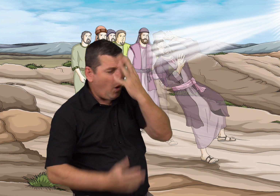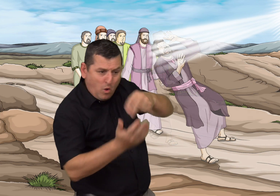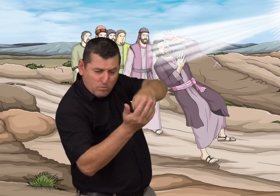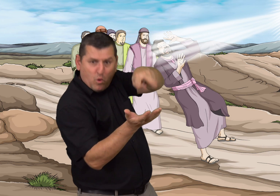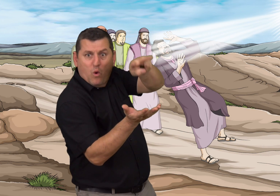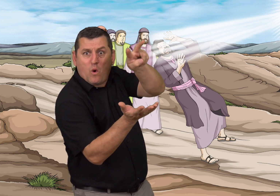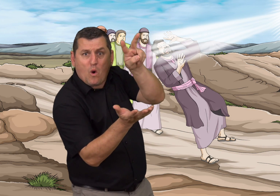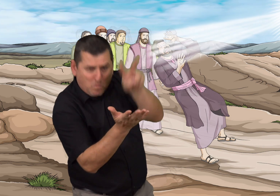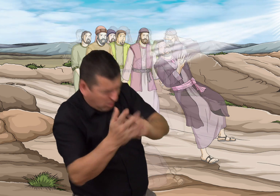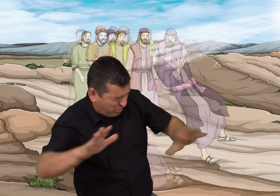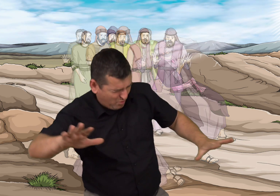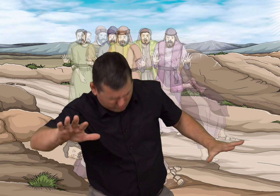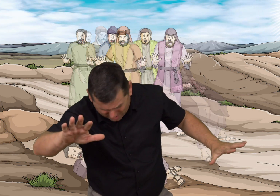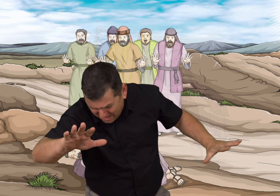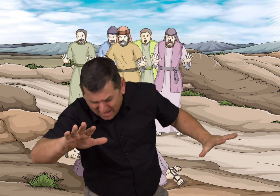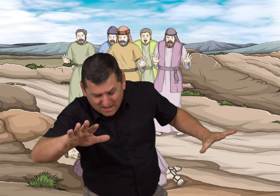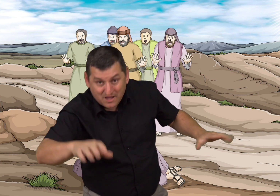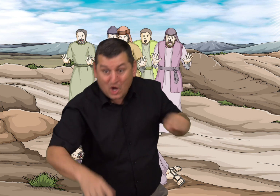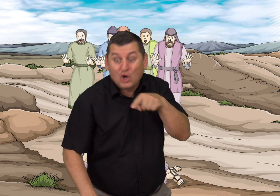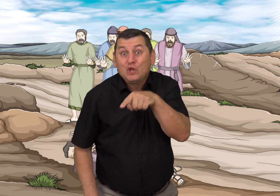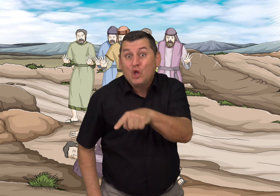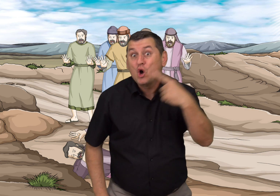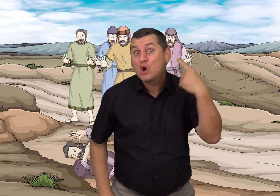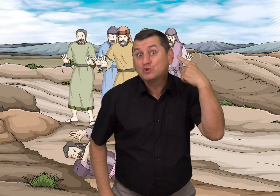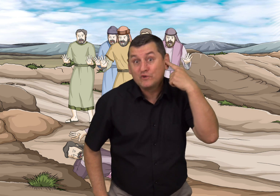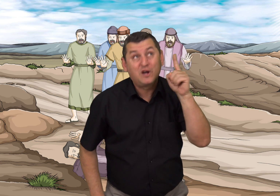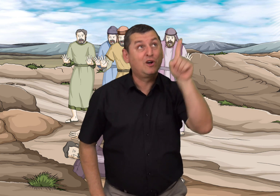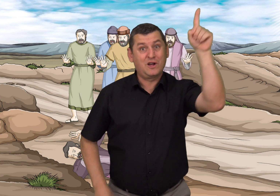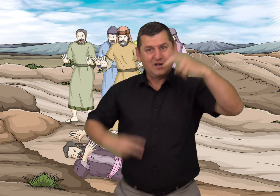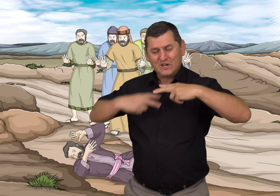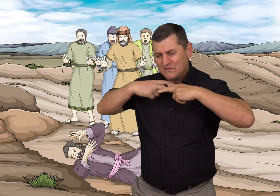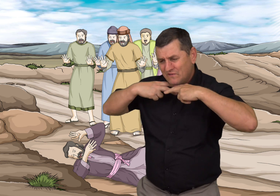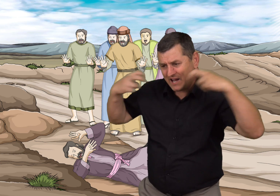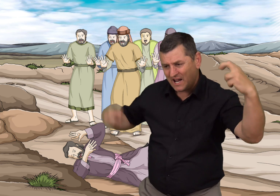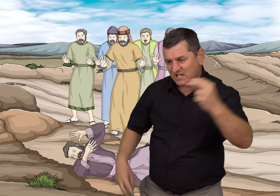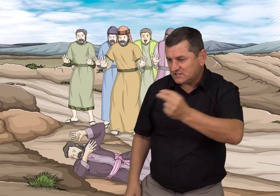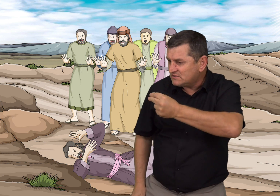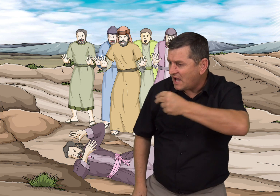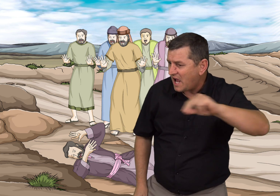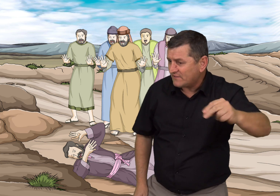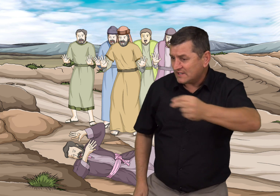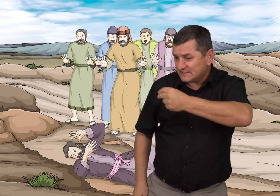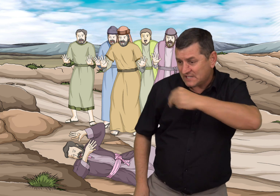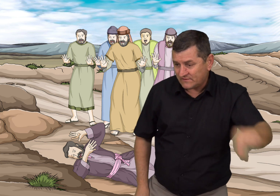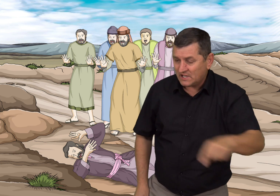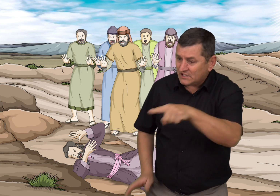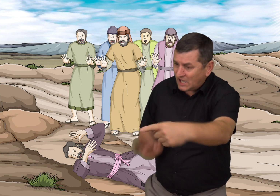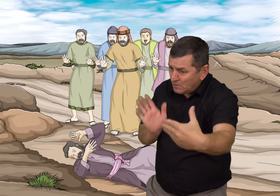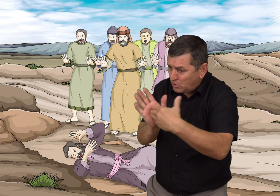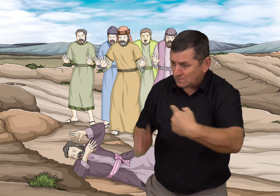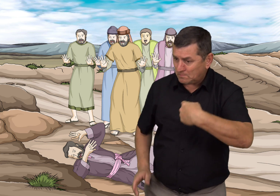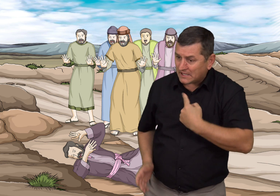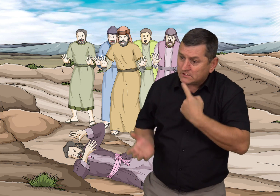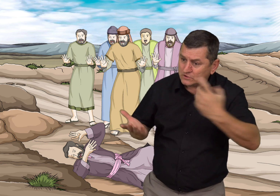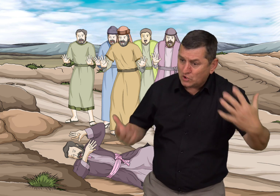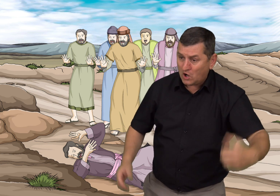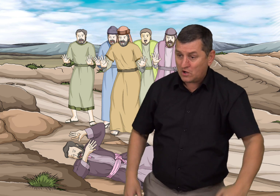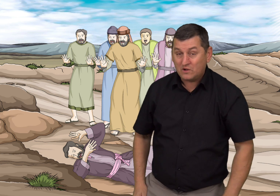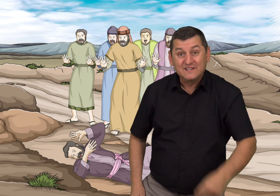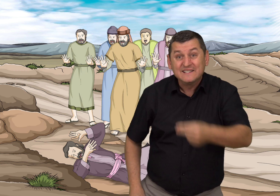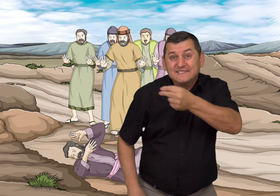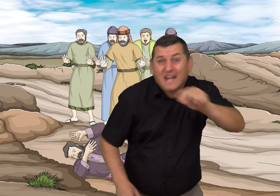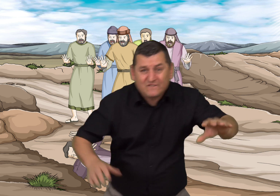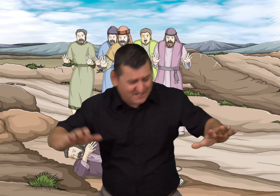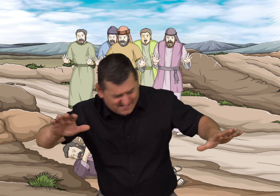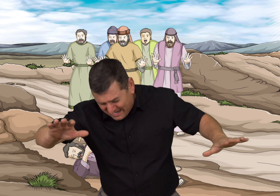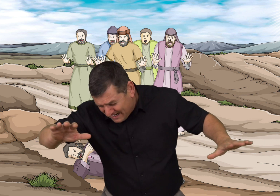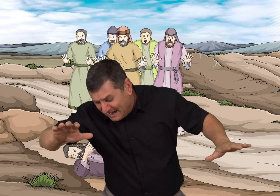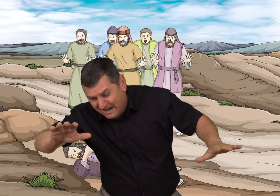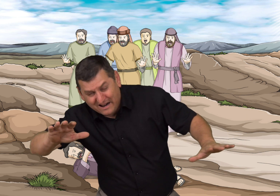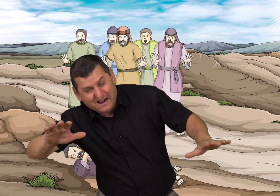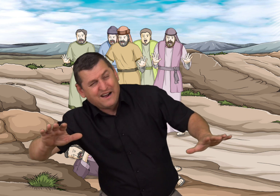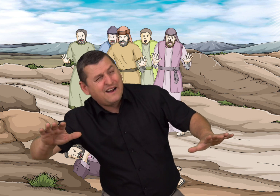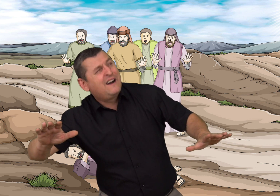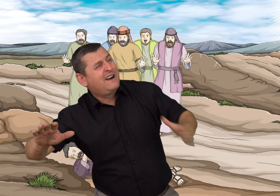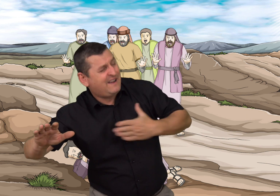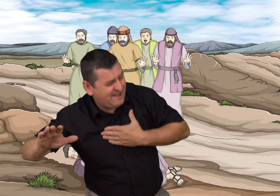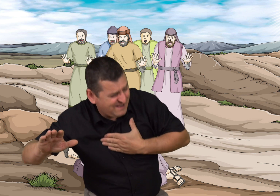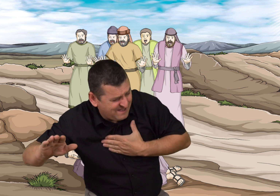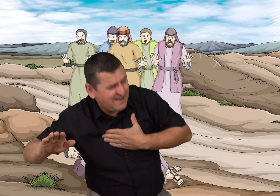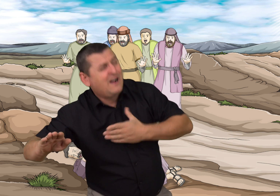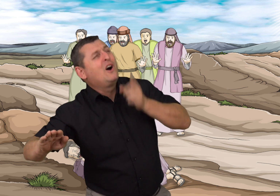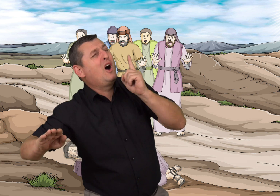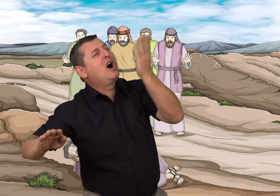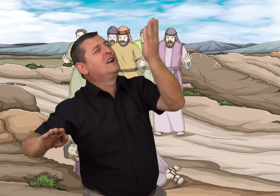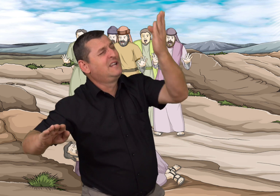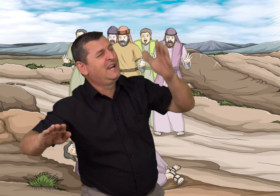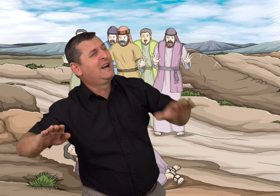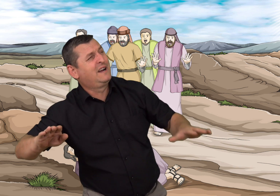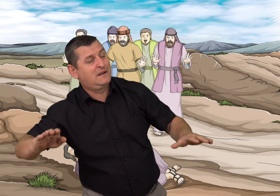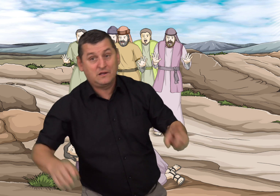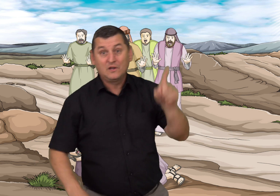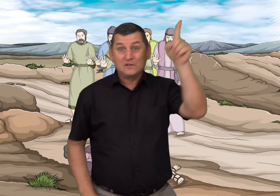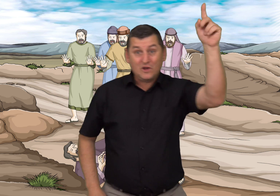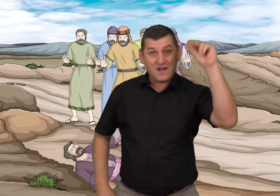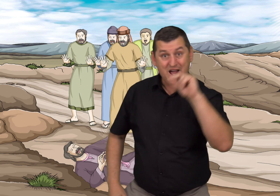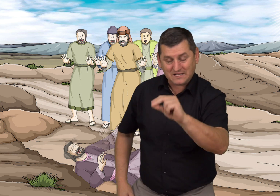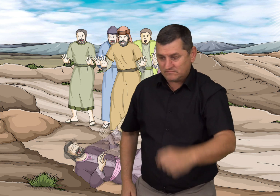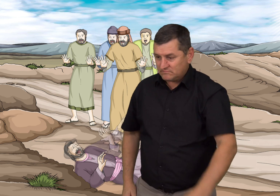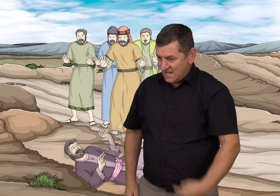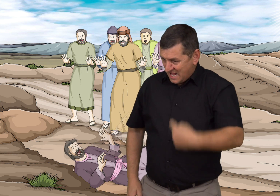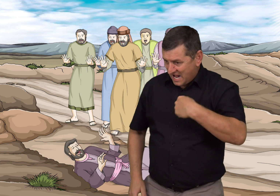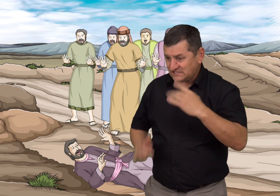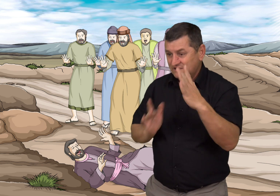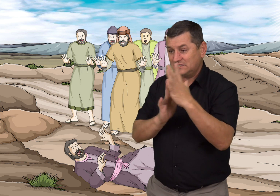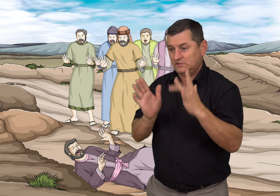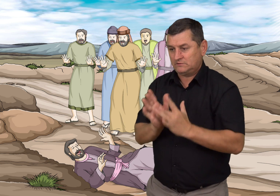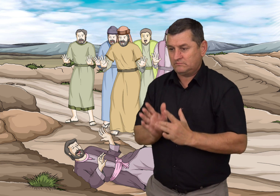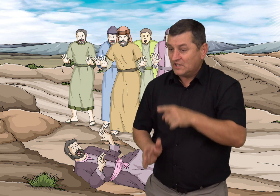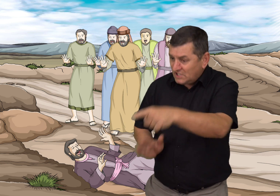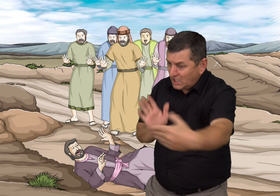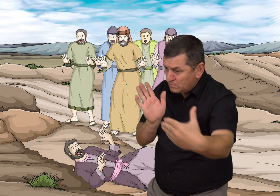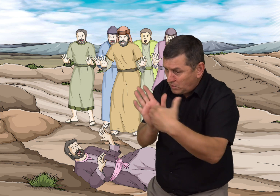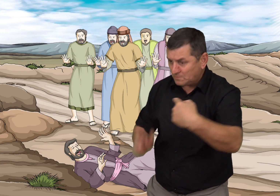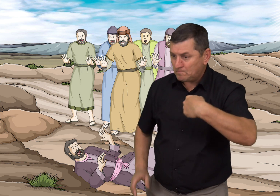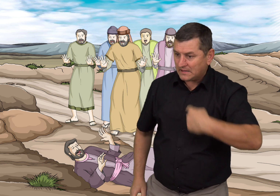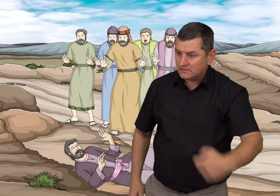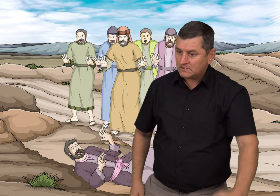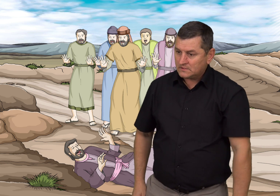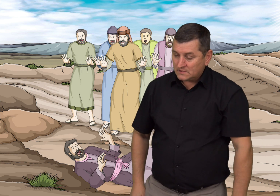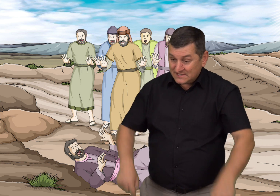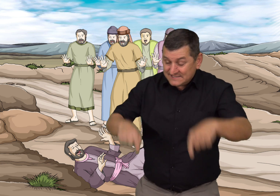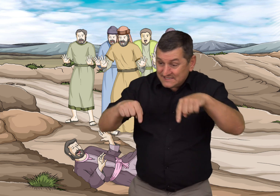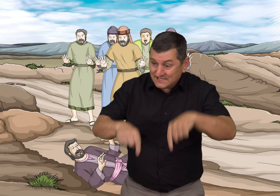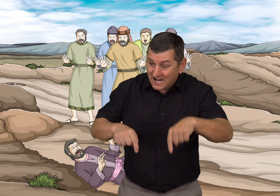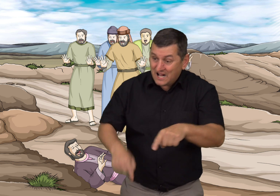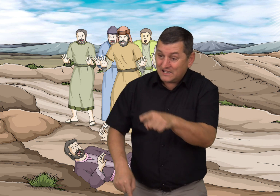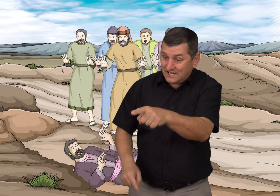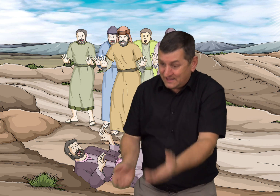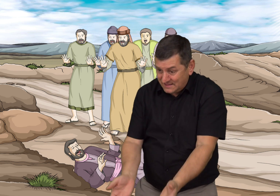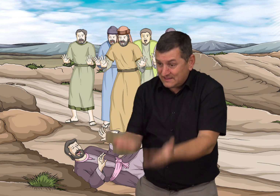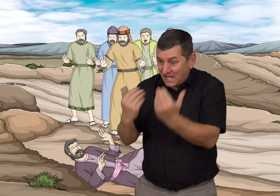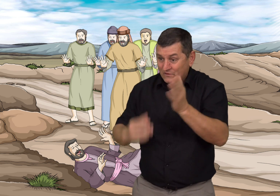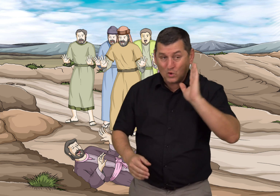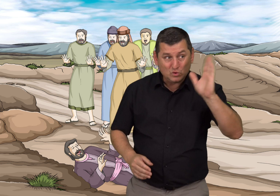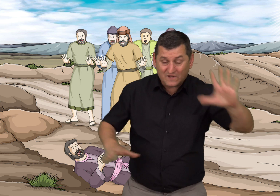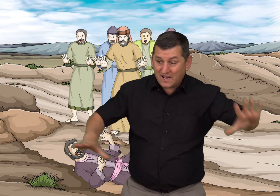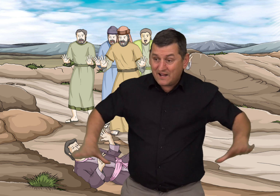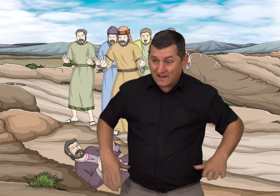He fell to the ground and heard a voice say to him, “Saul, Saul, why do you persecute Me?” “Who are You, Lord?” Saul asked. “I am Jesus, whom you are persecuting,” He replied.